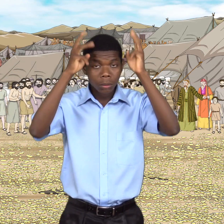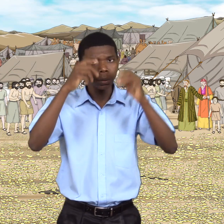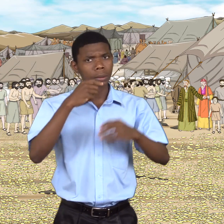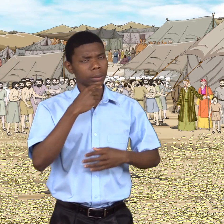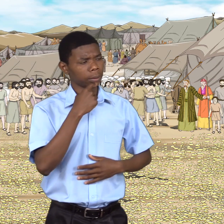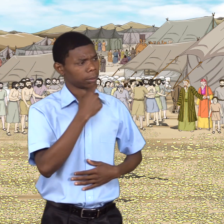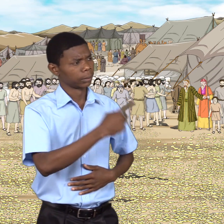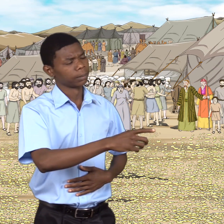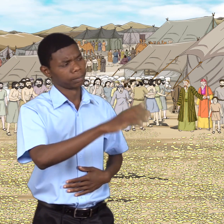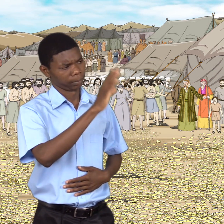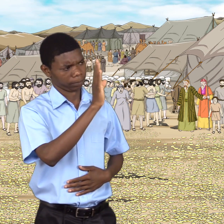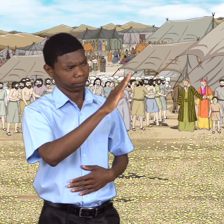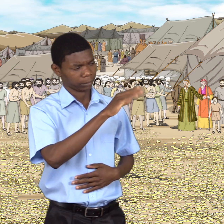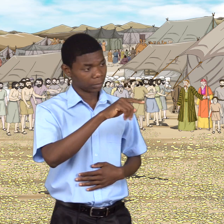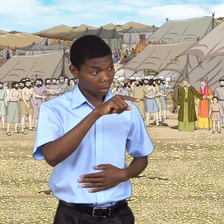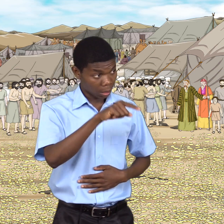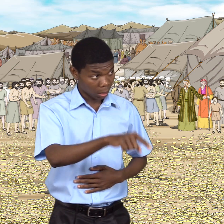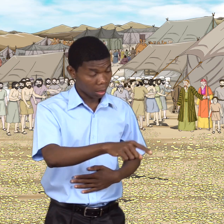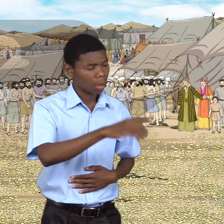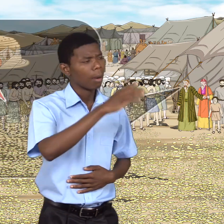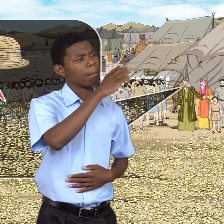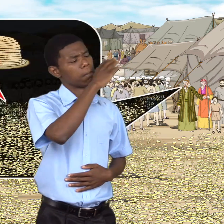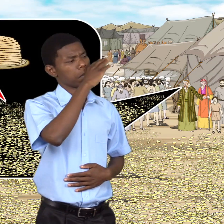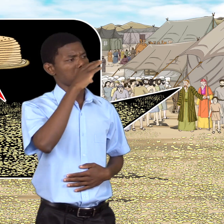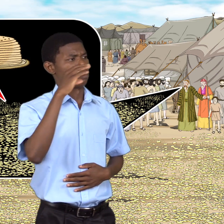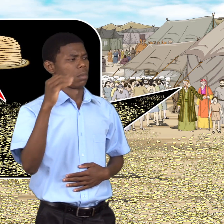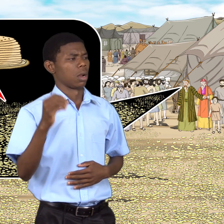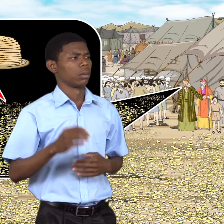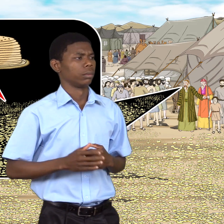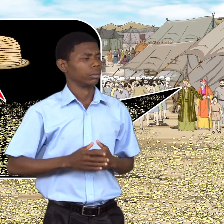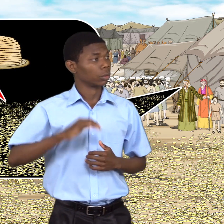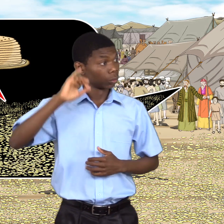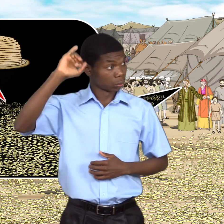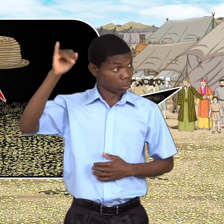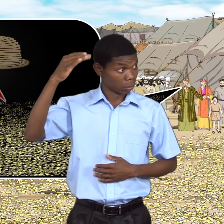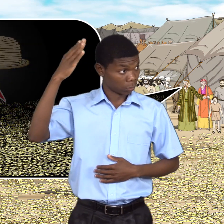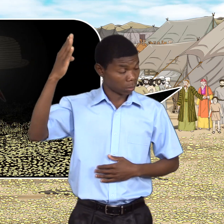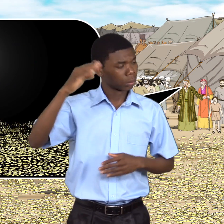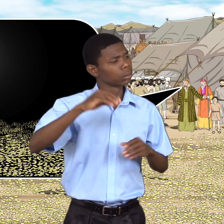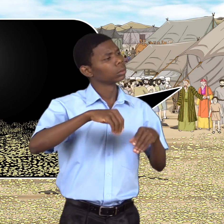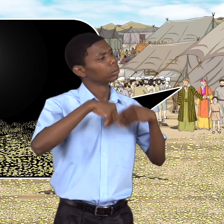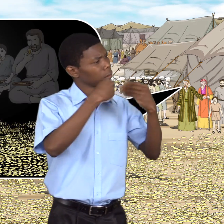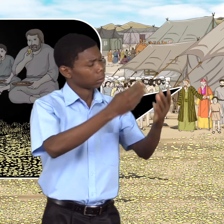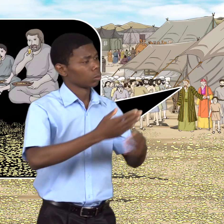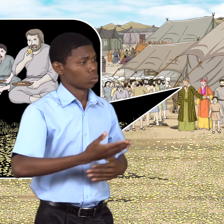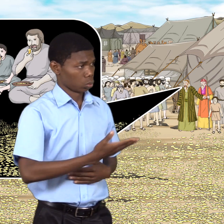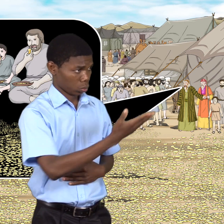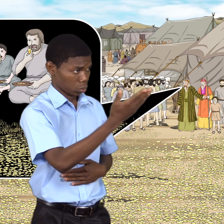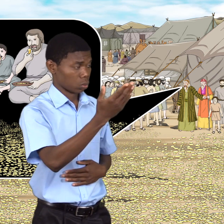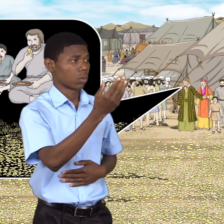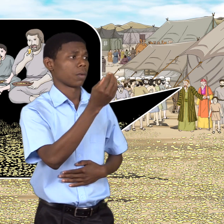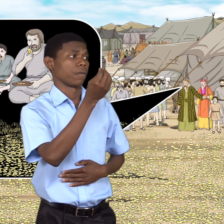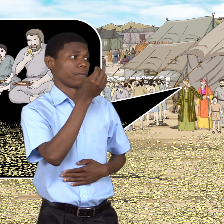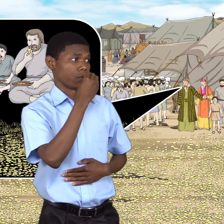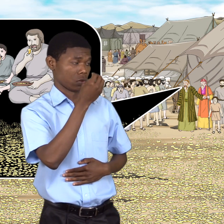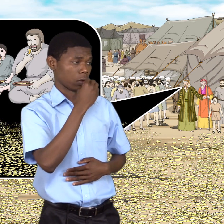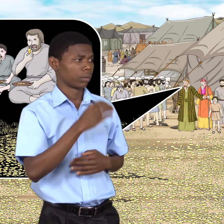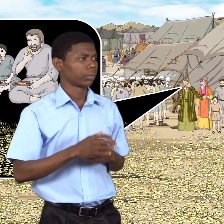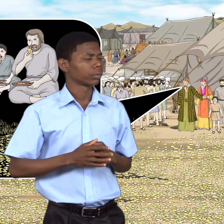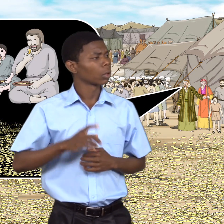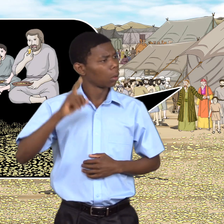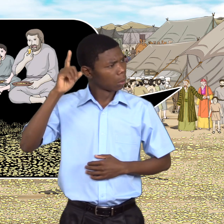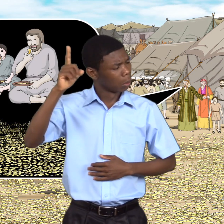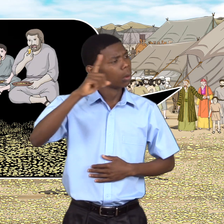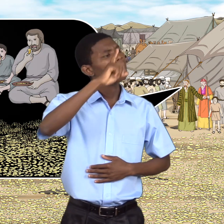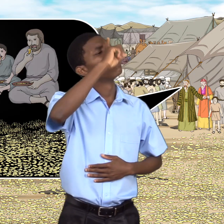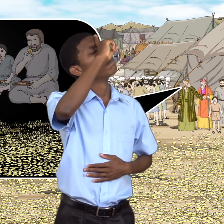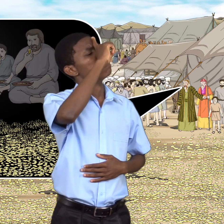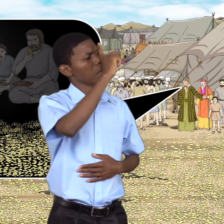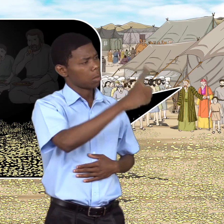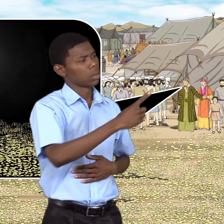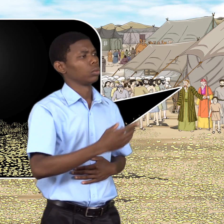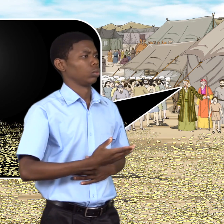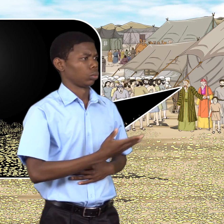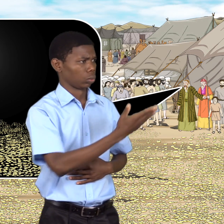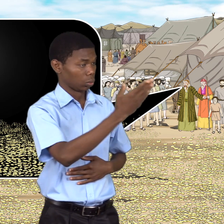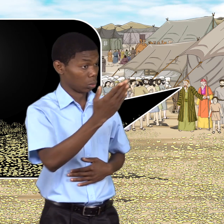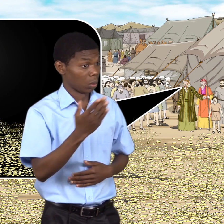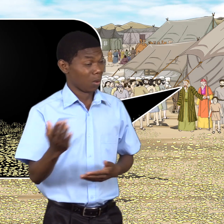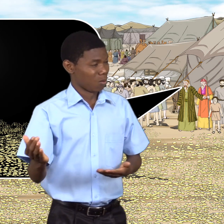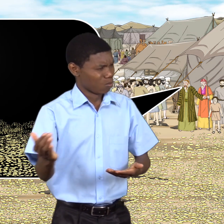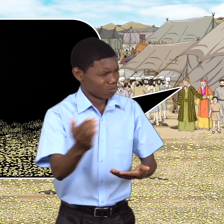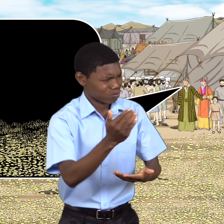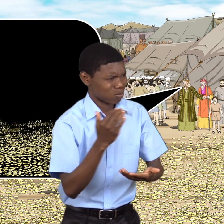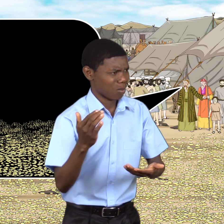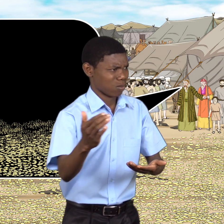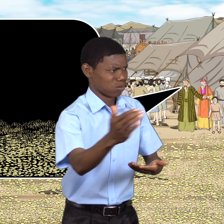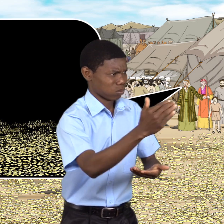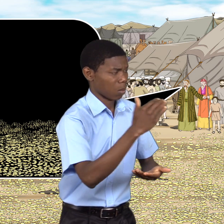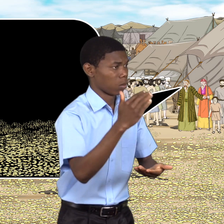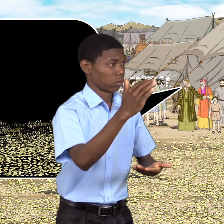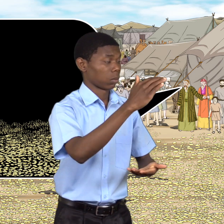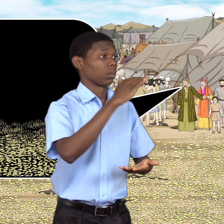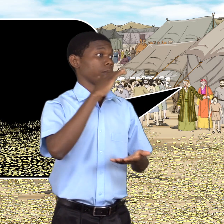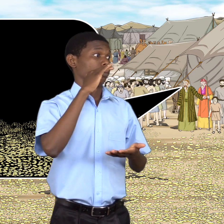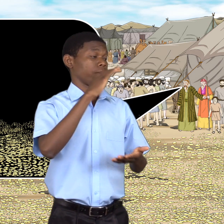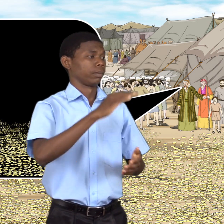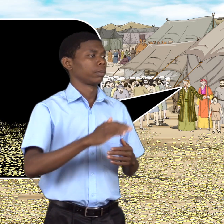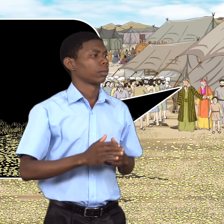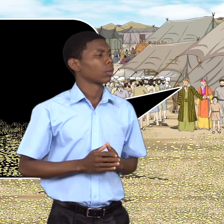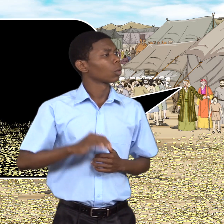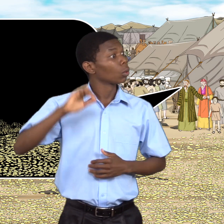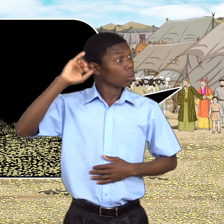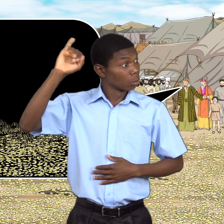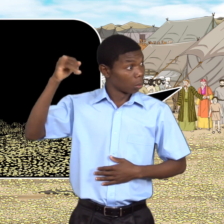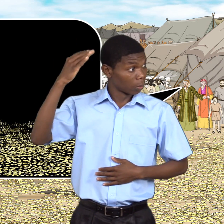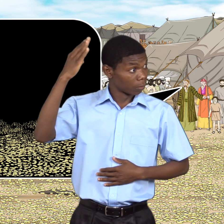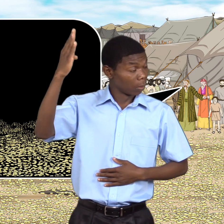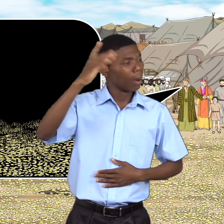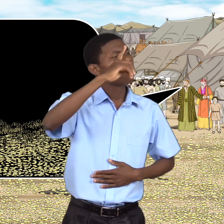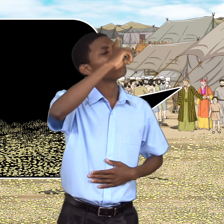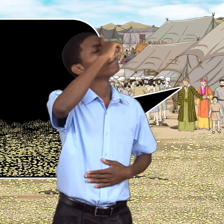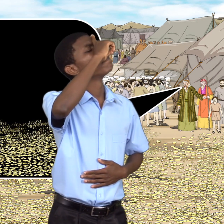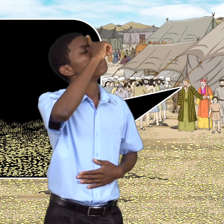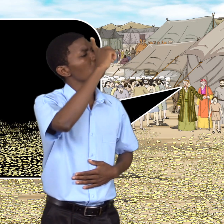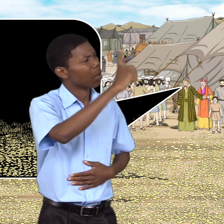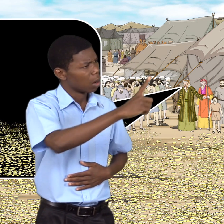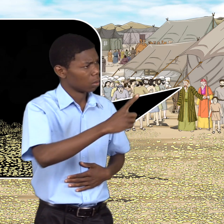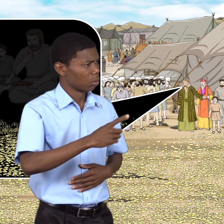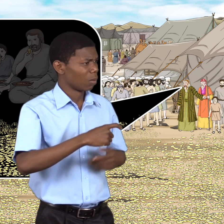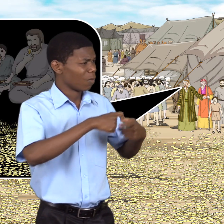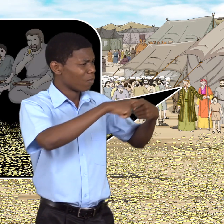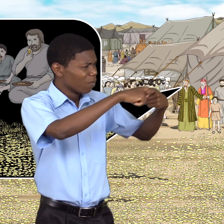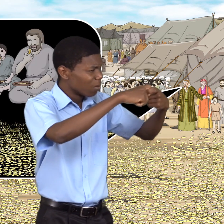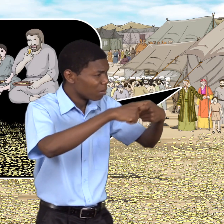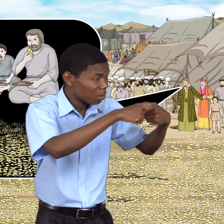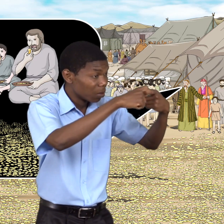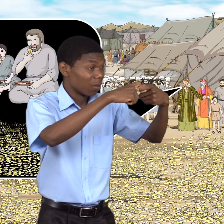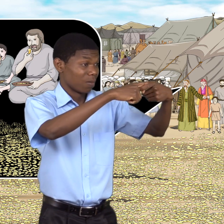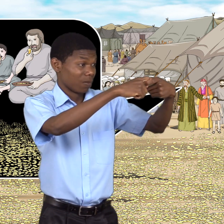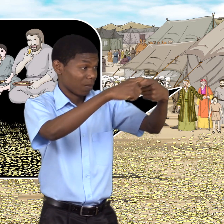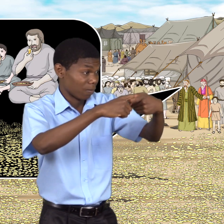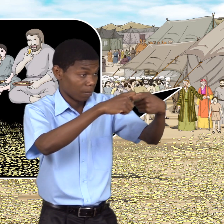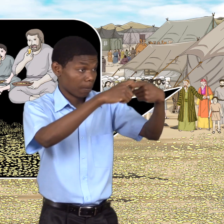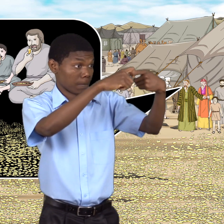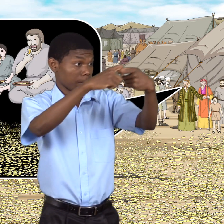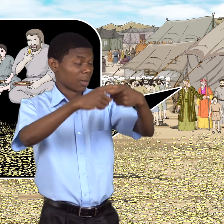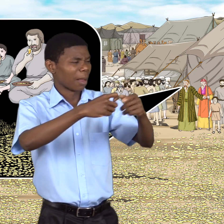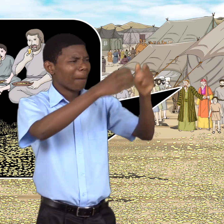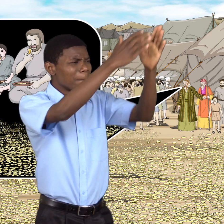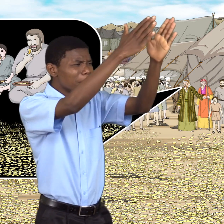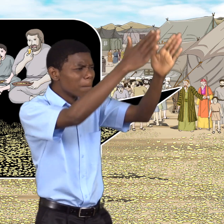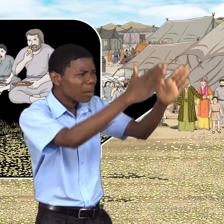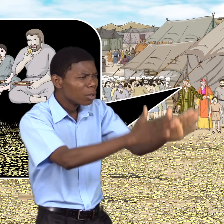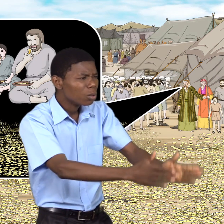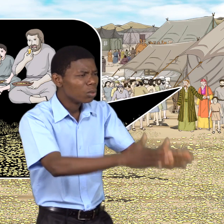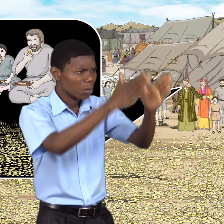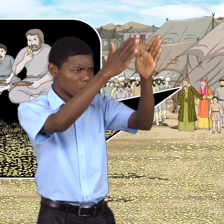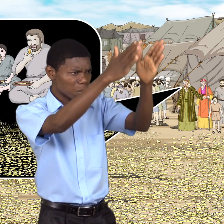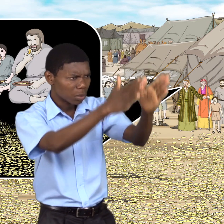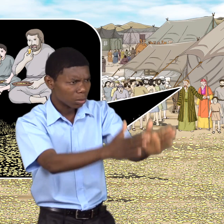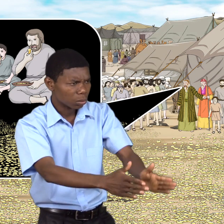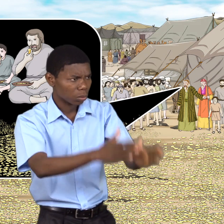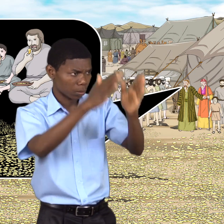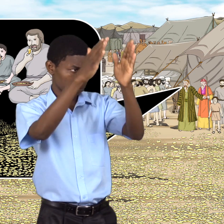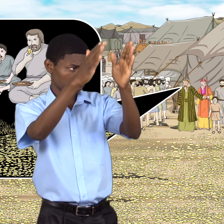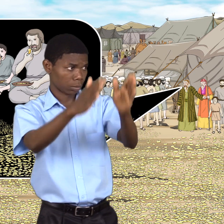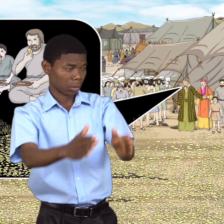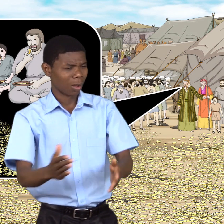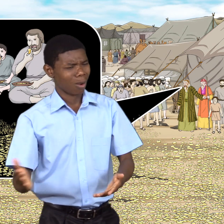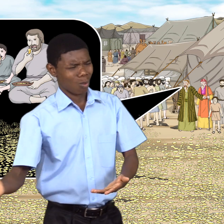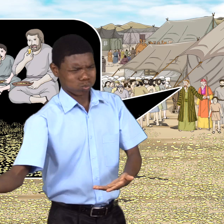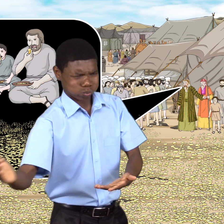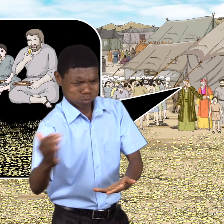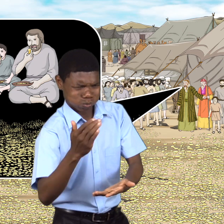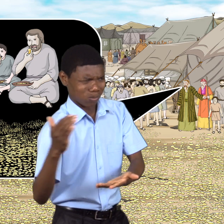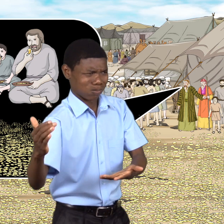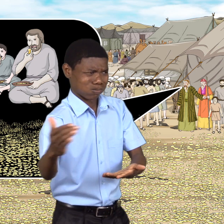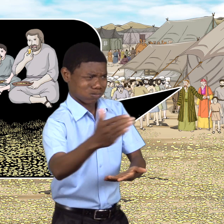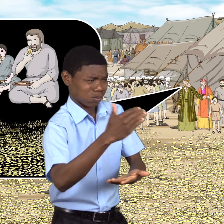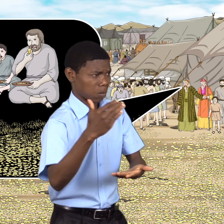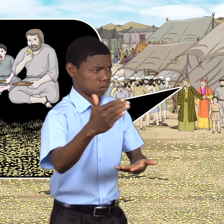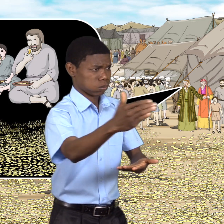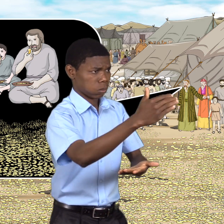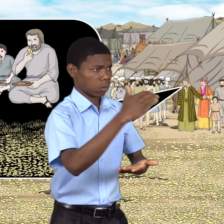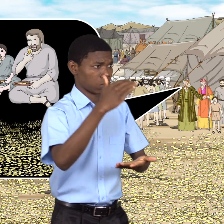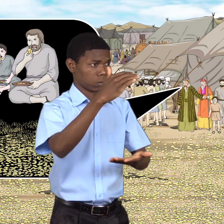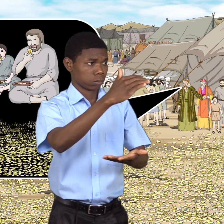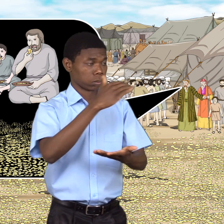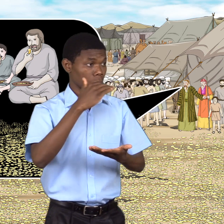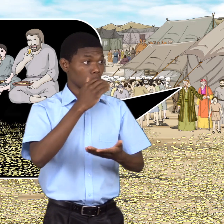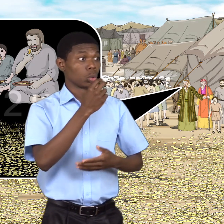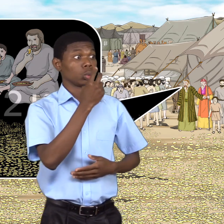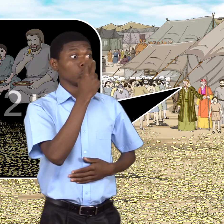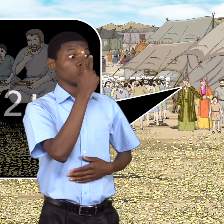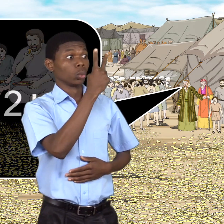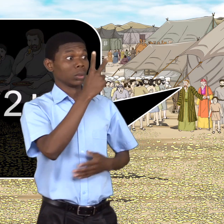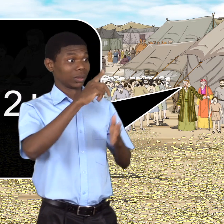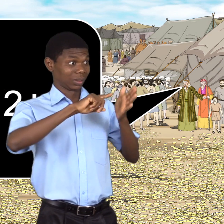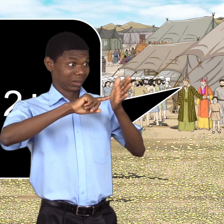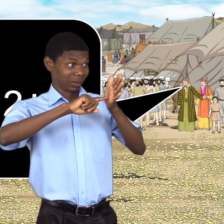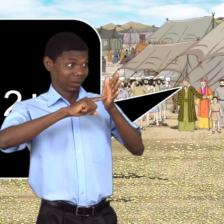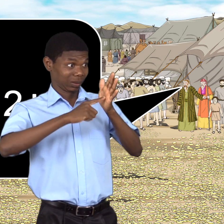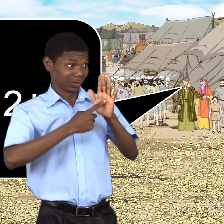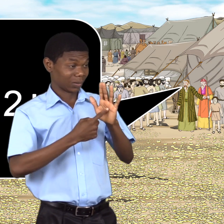So Moses told them, “It is the bread that the LORD has given you to eat. This is what the LORD has commanded: ‘Each one is to gather as much as he needs.